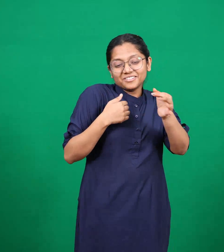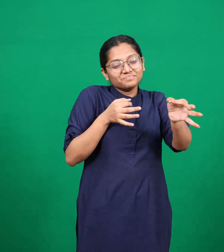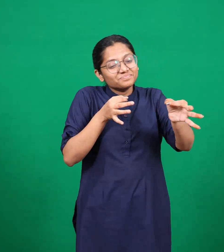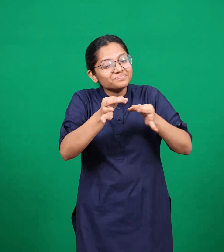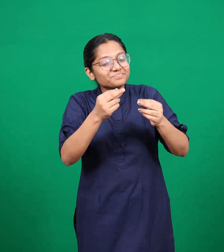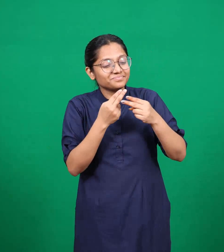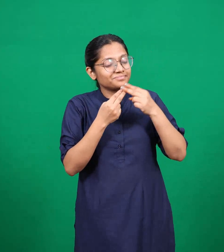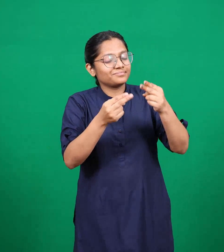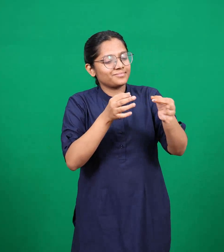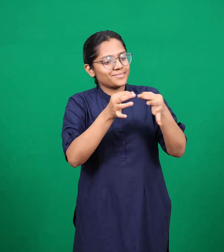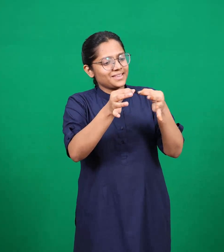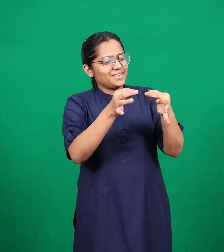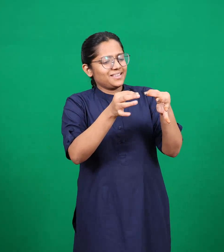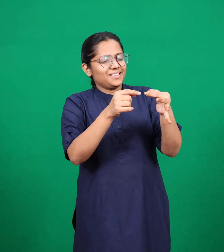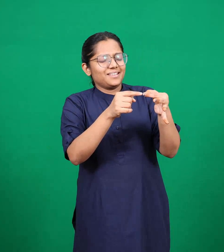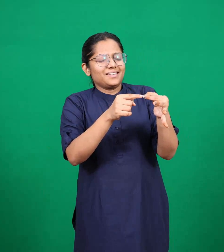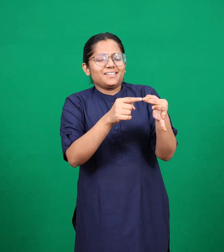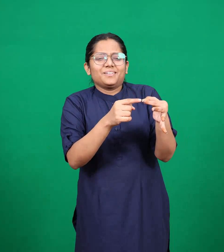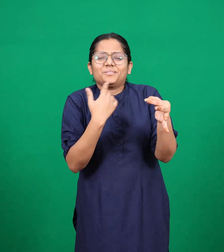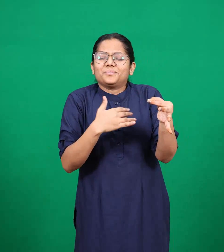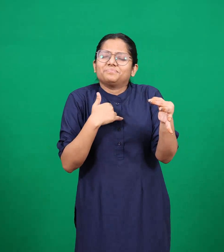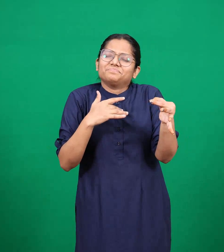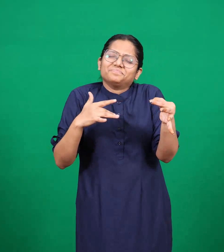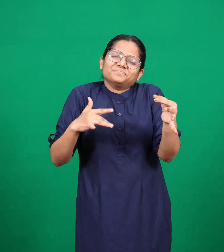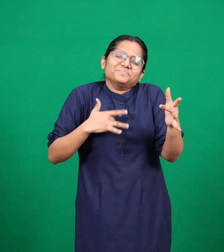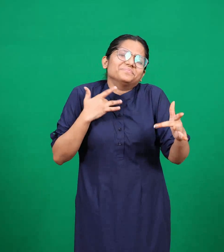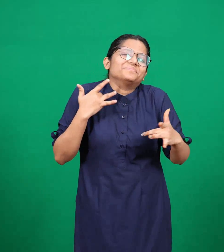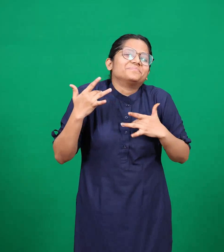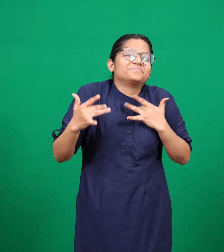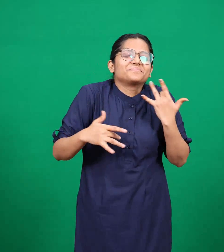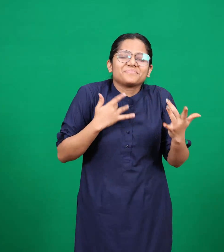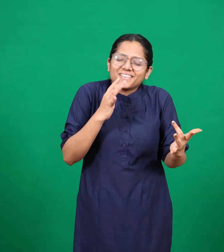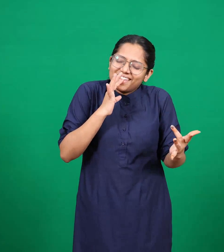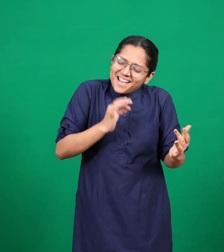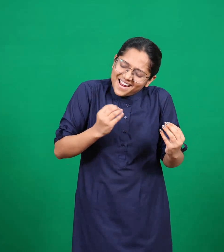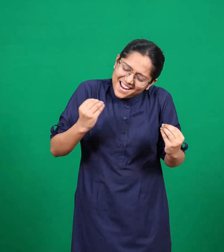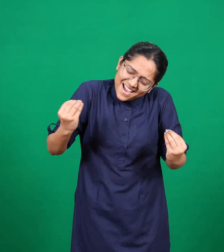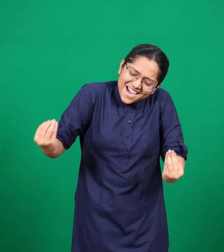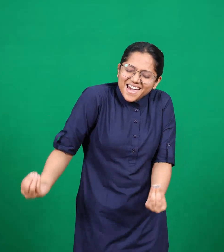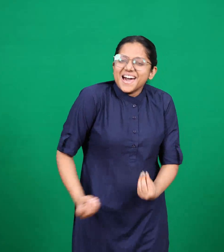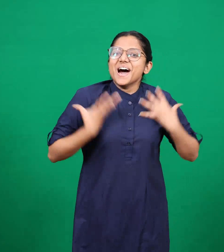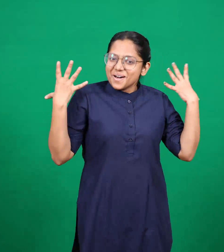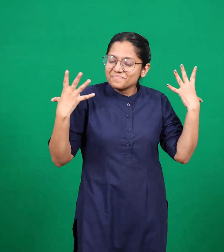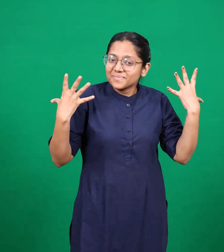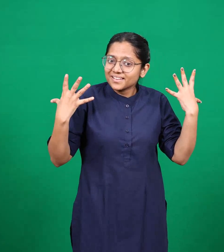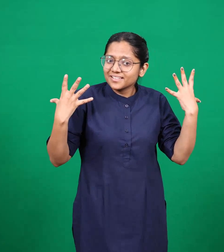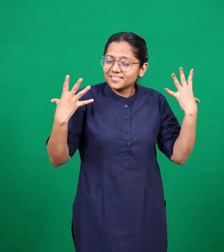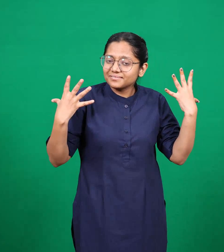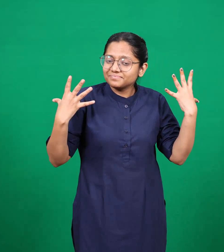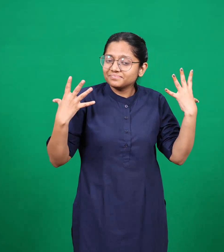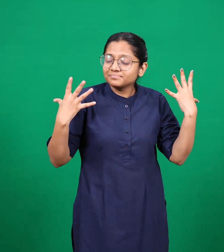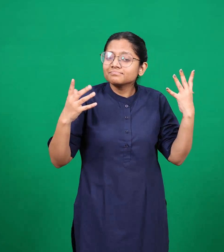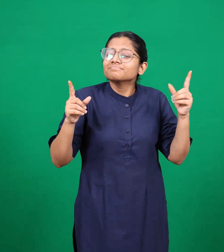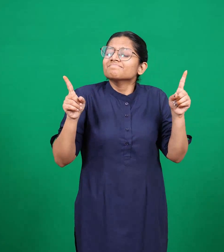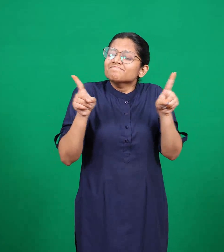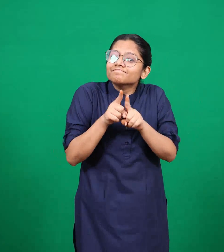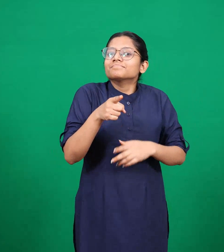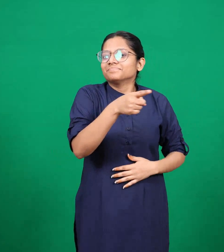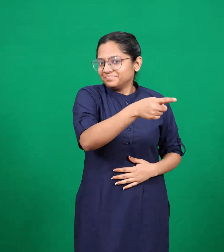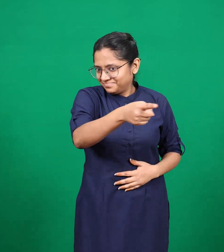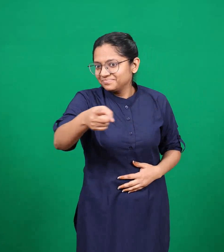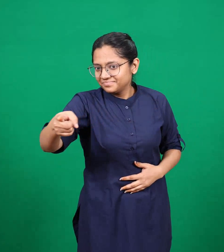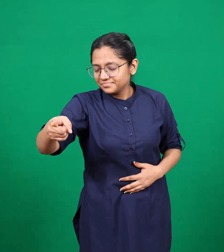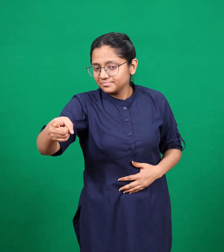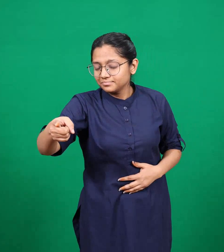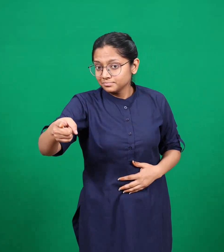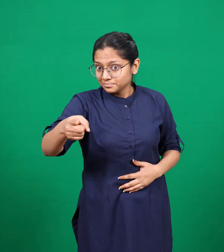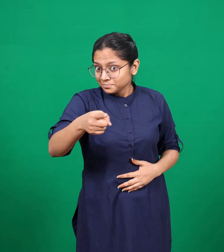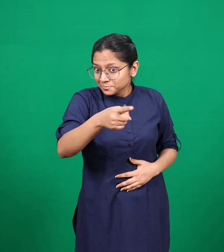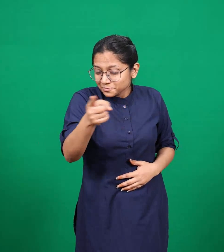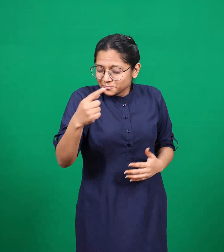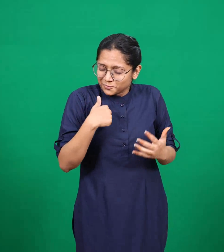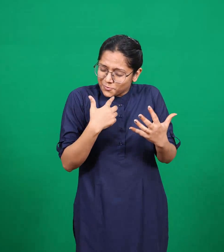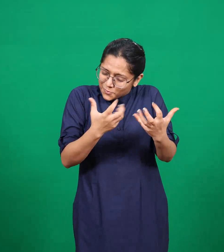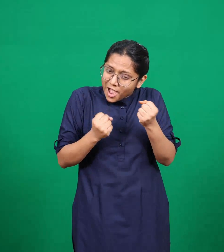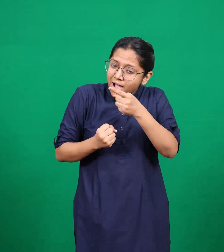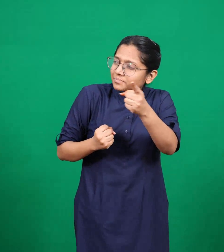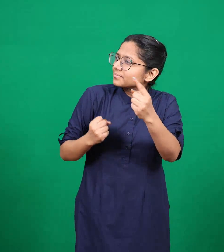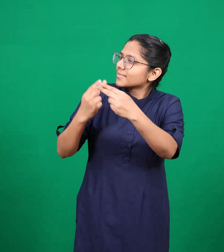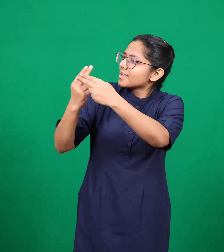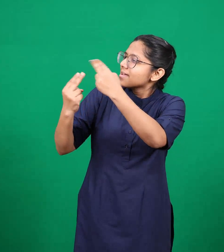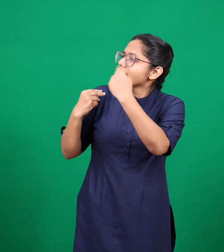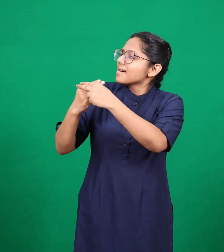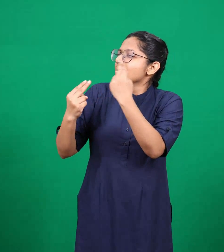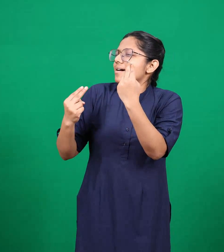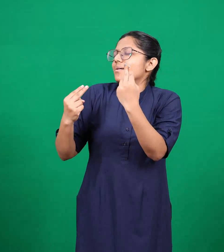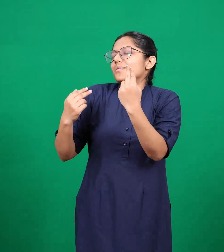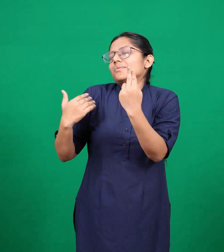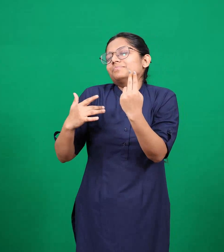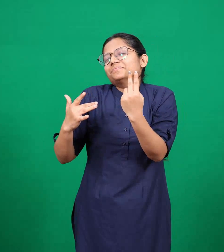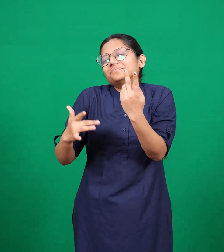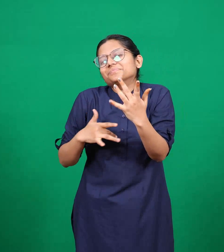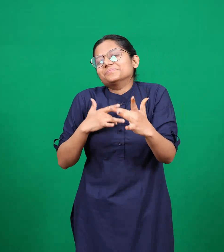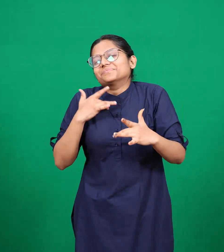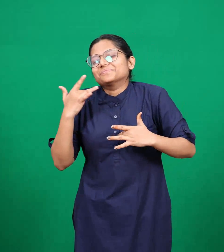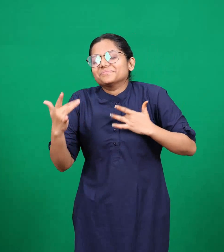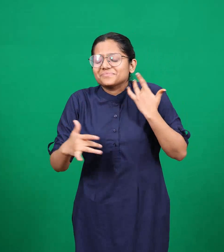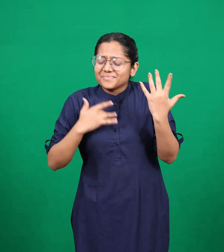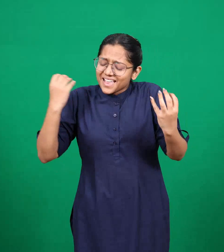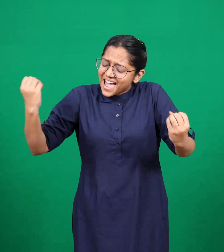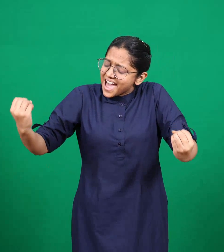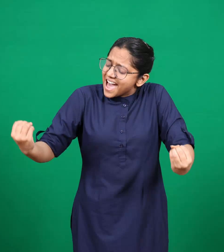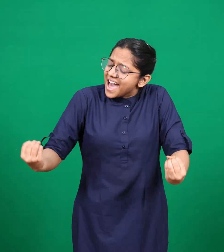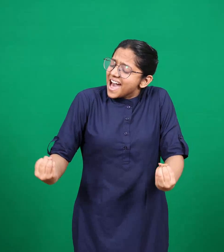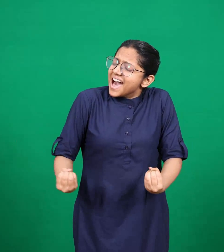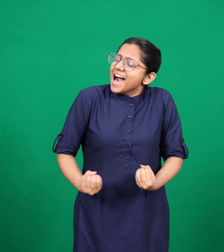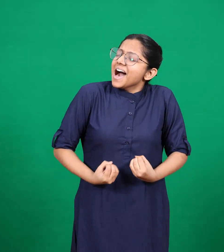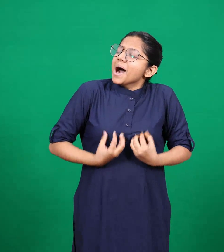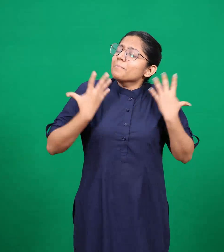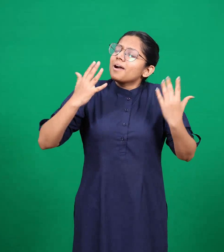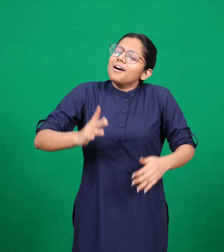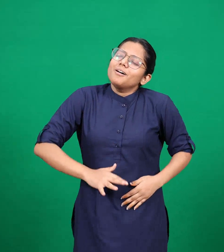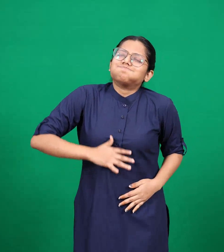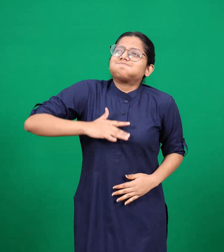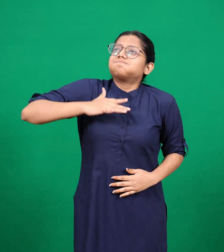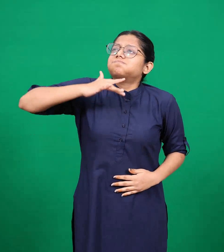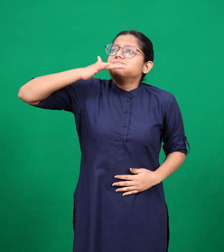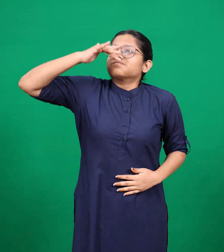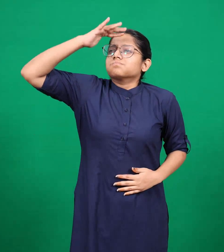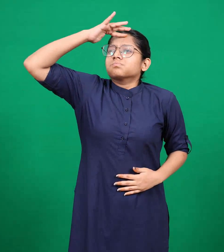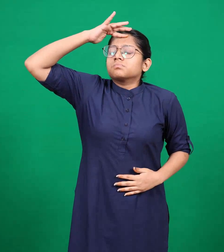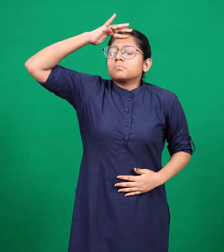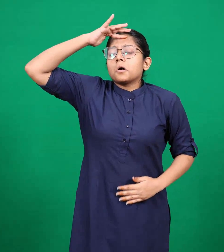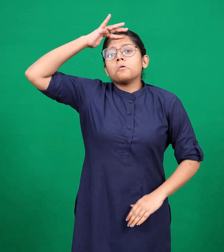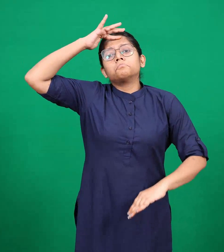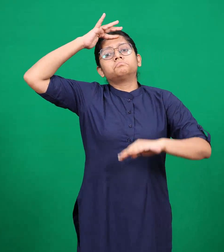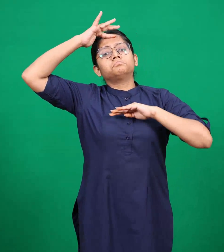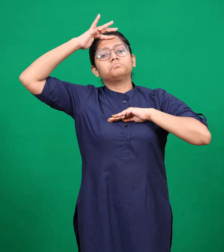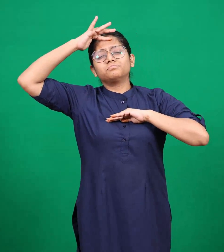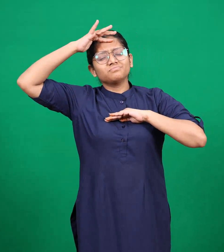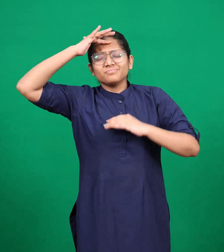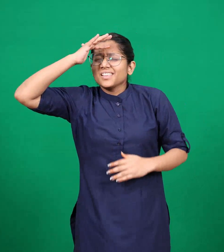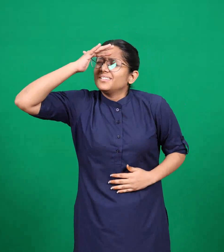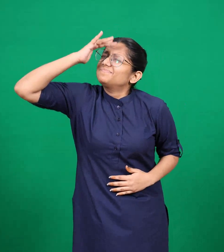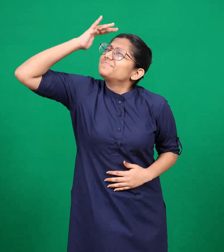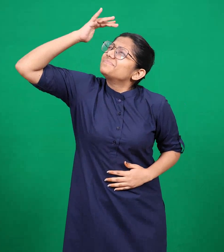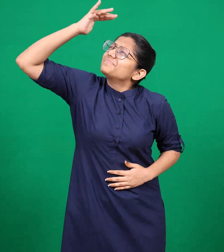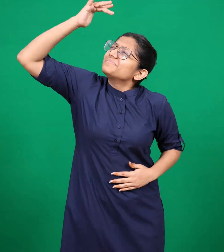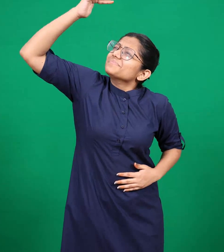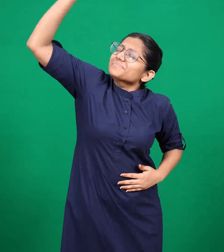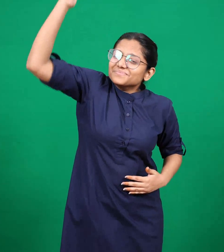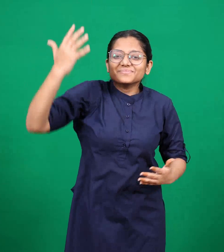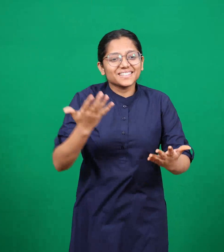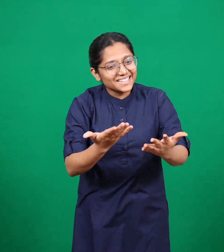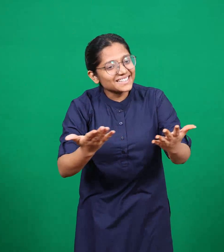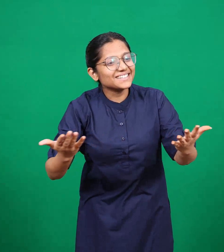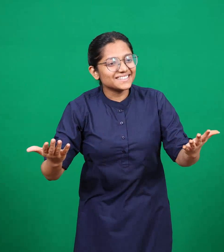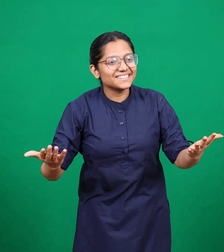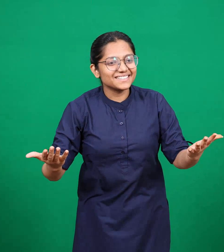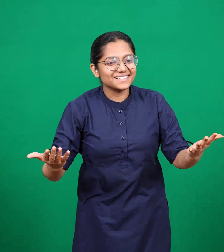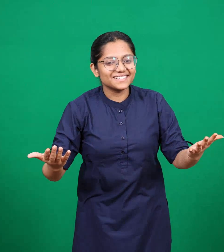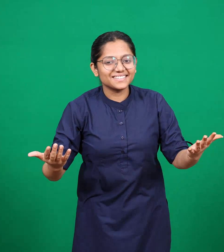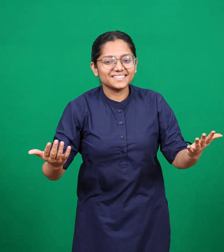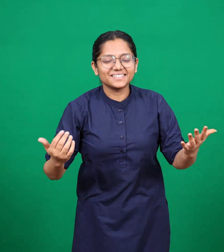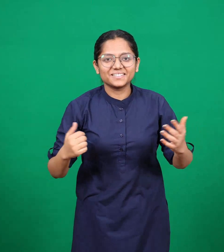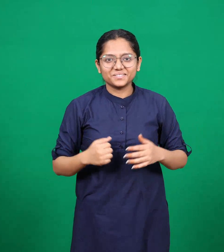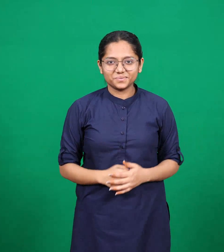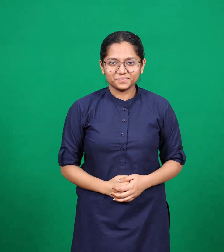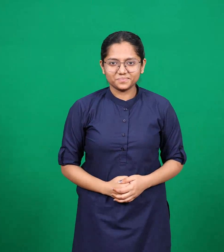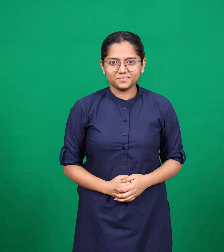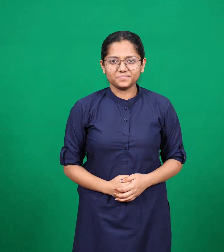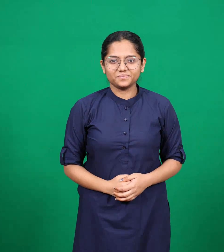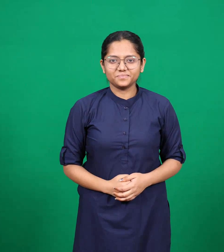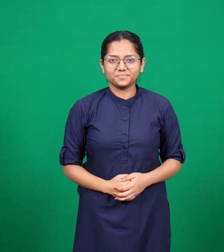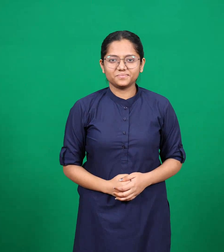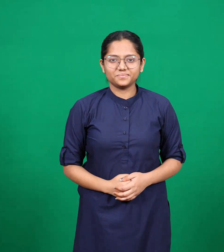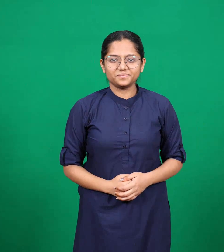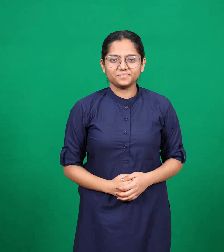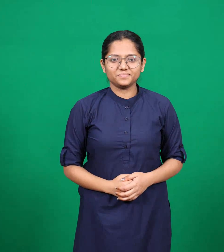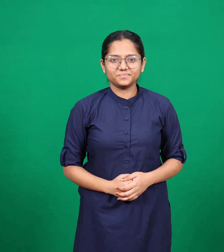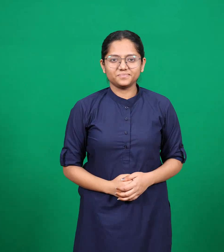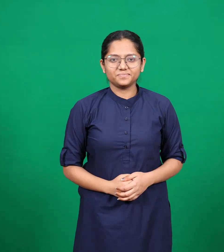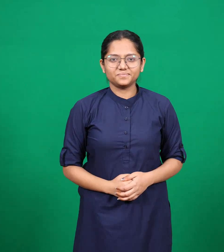I have told you these things so that My joy may be in you and your joy may be complete.